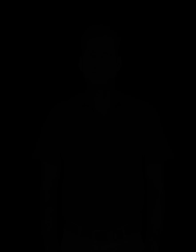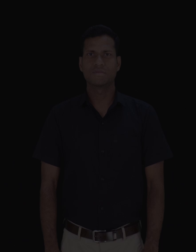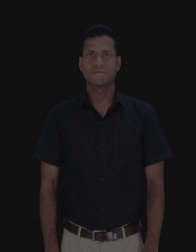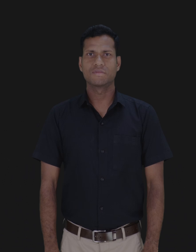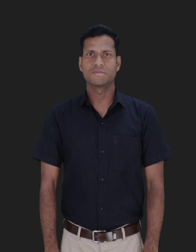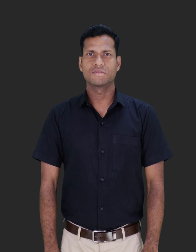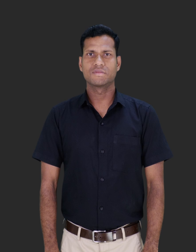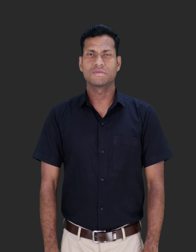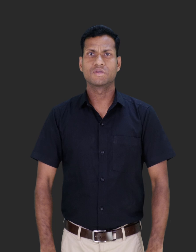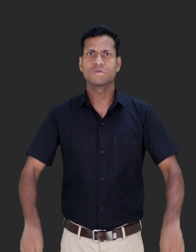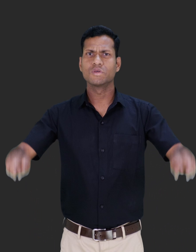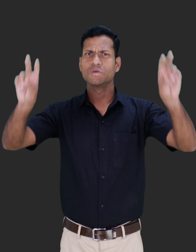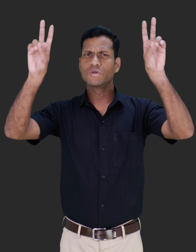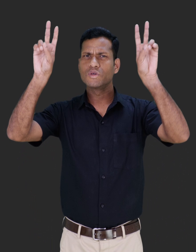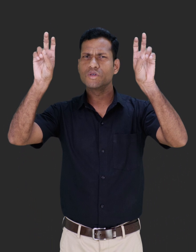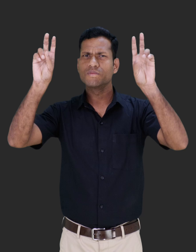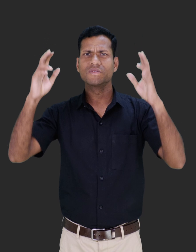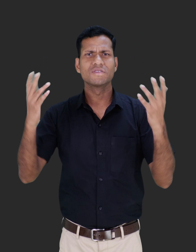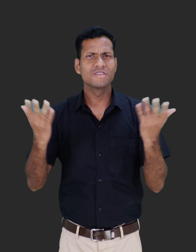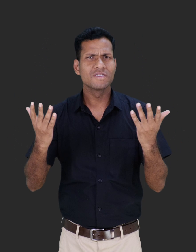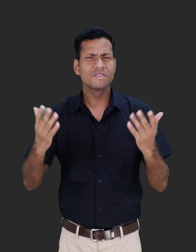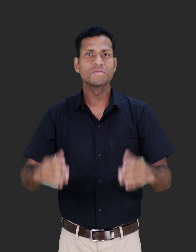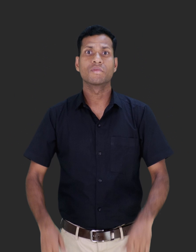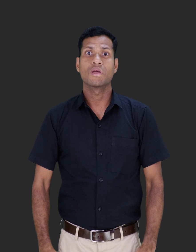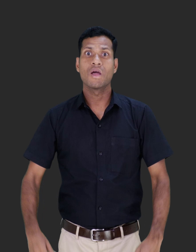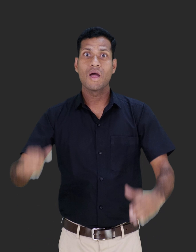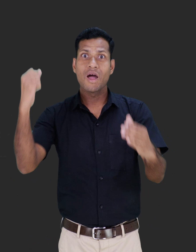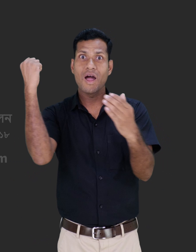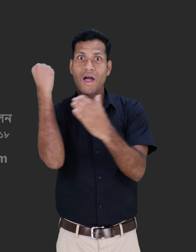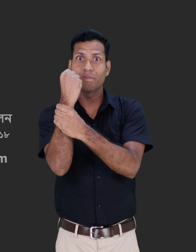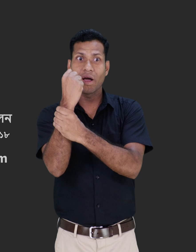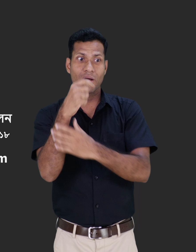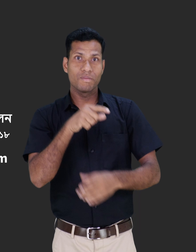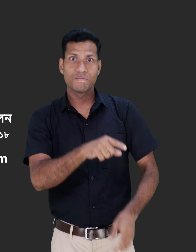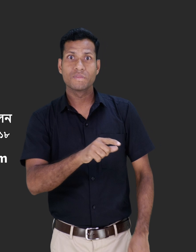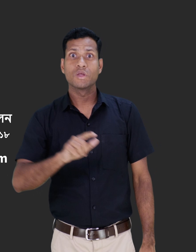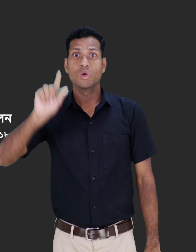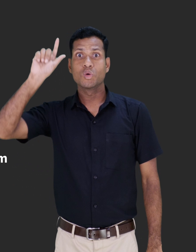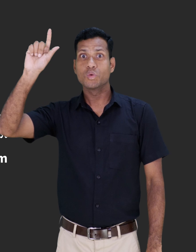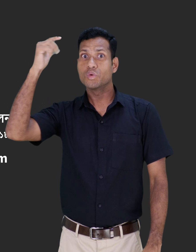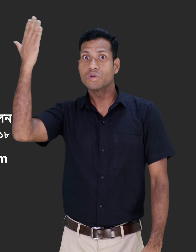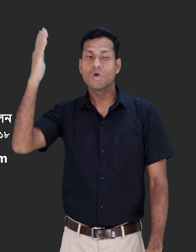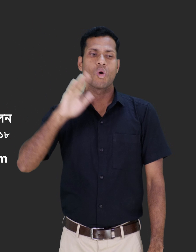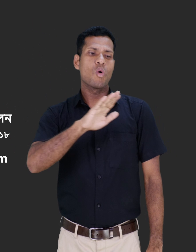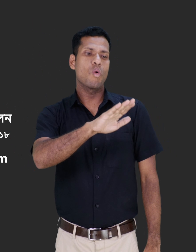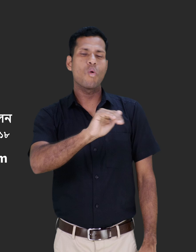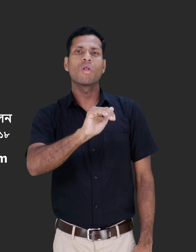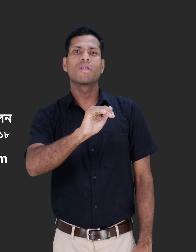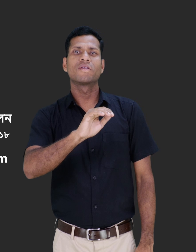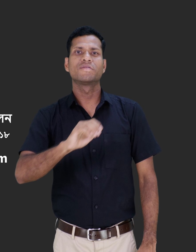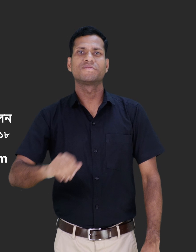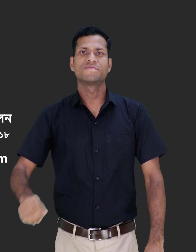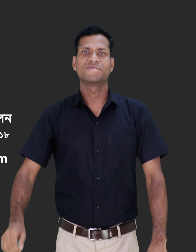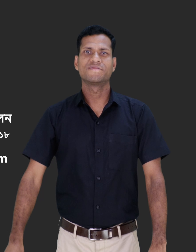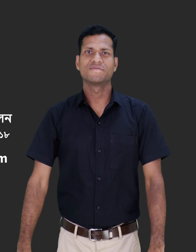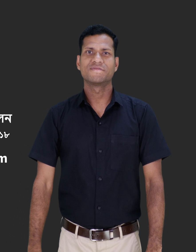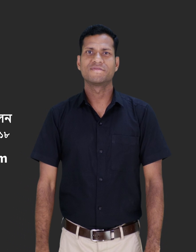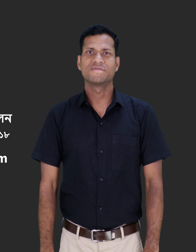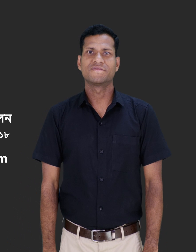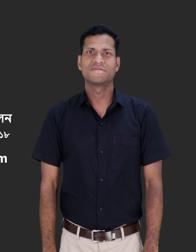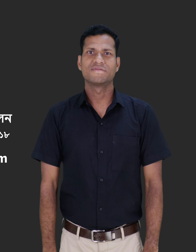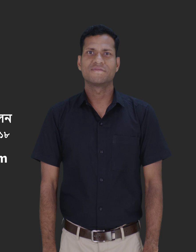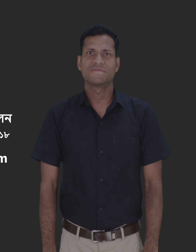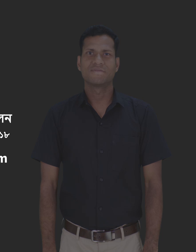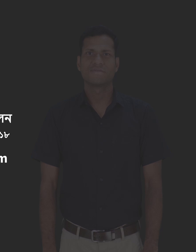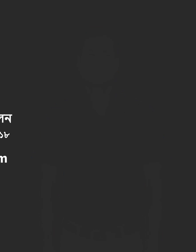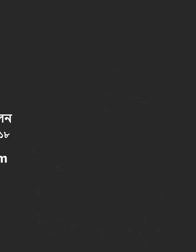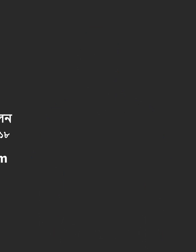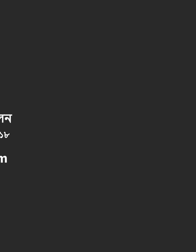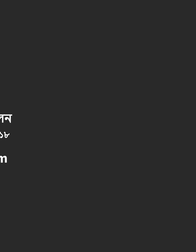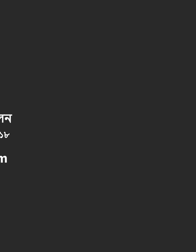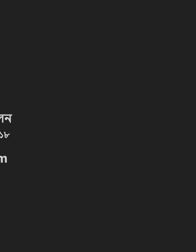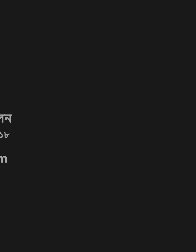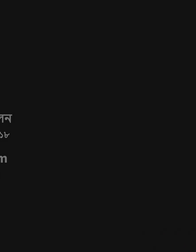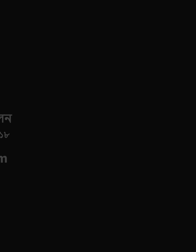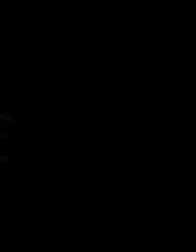The Lord calls Abram